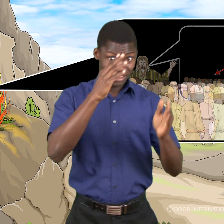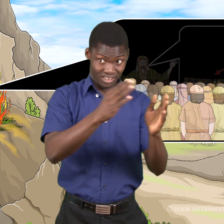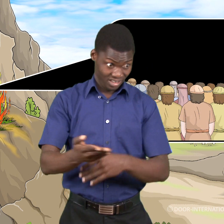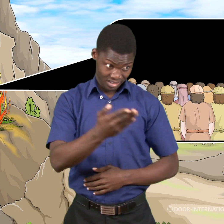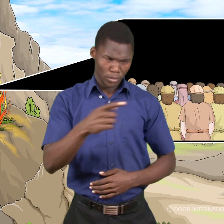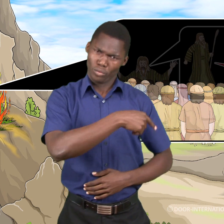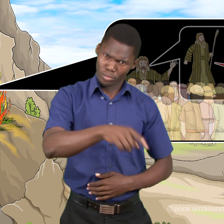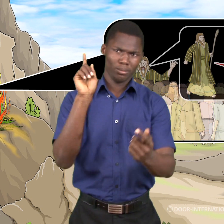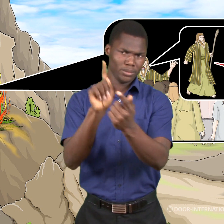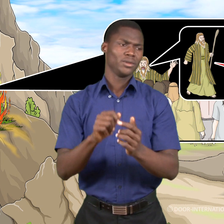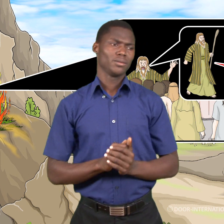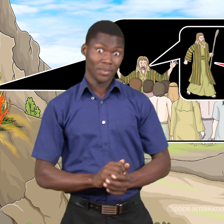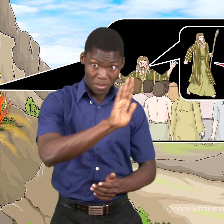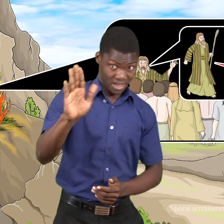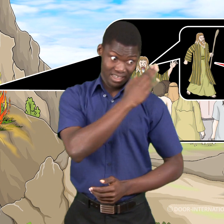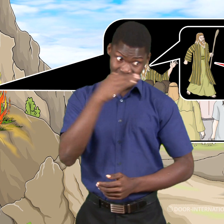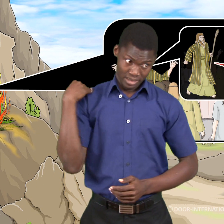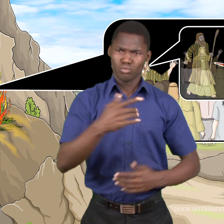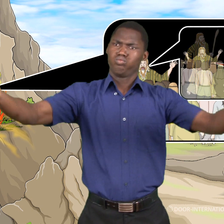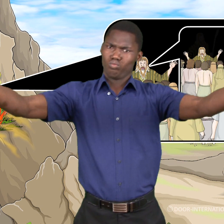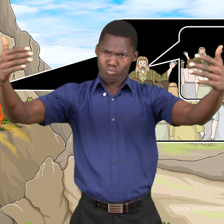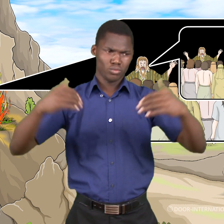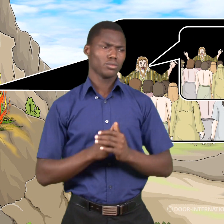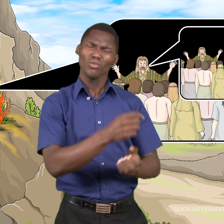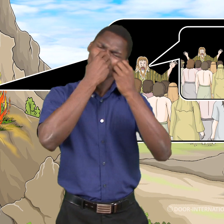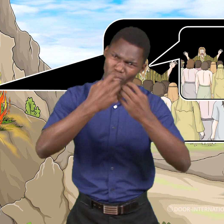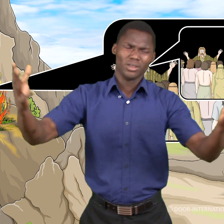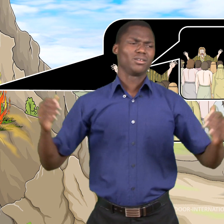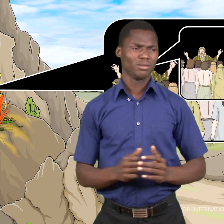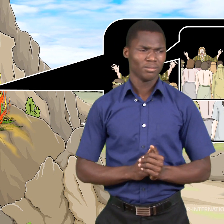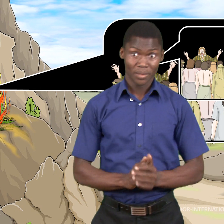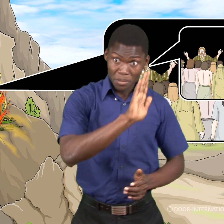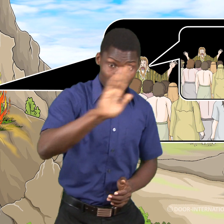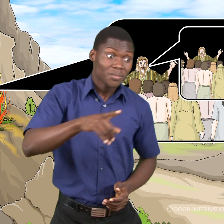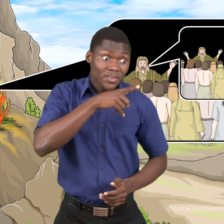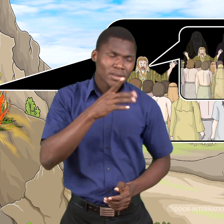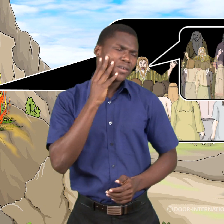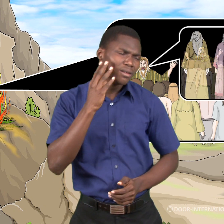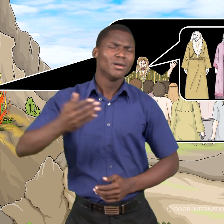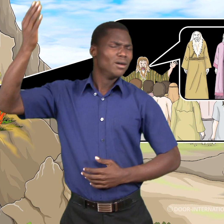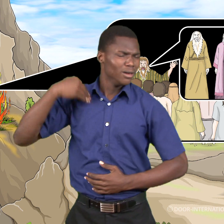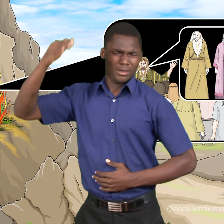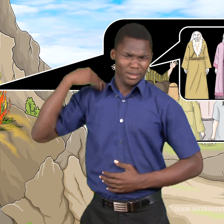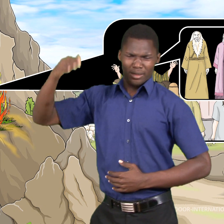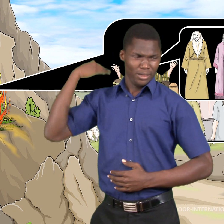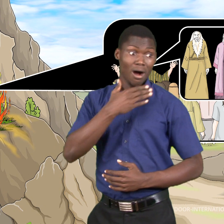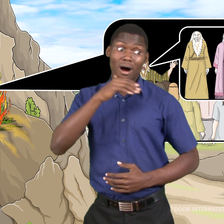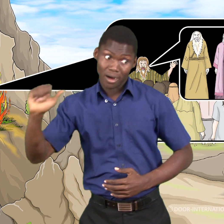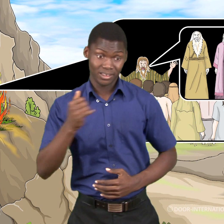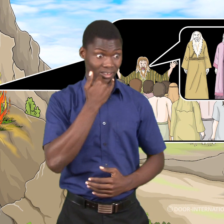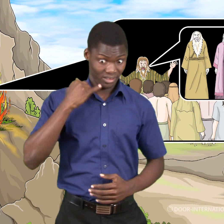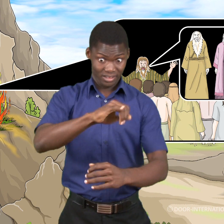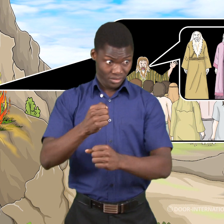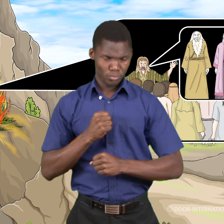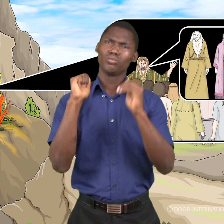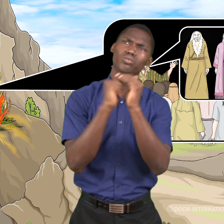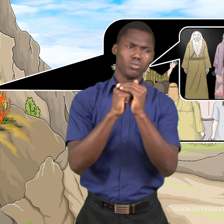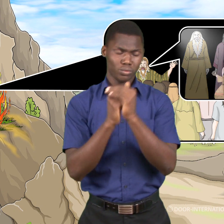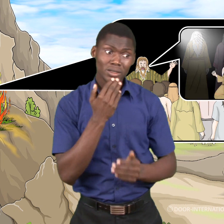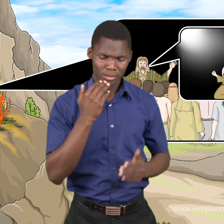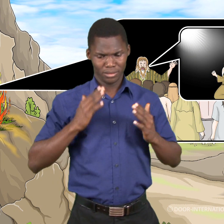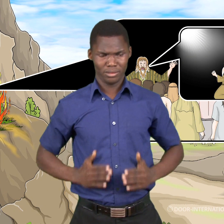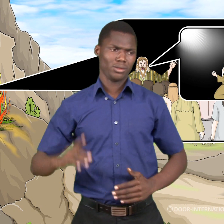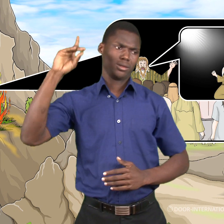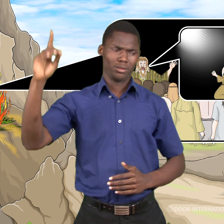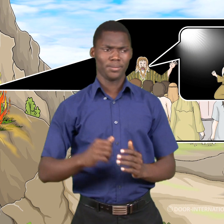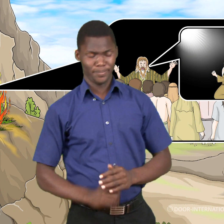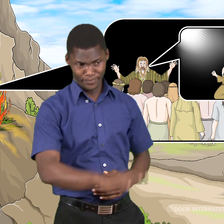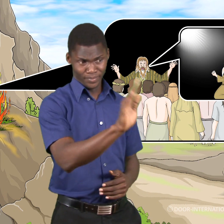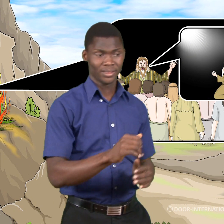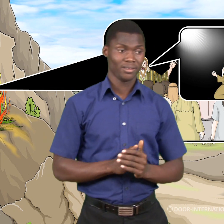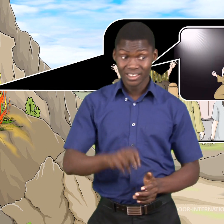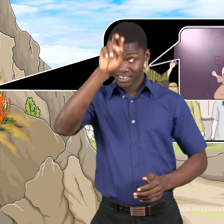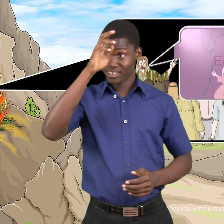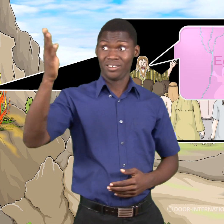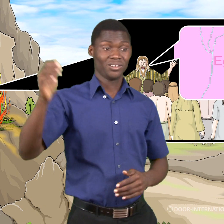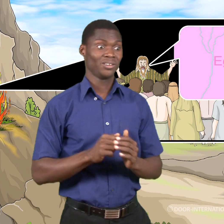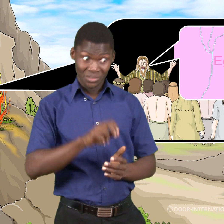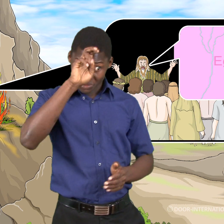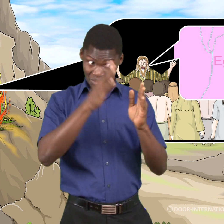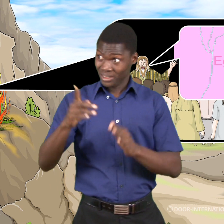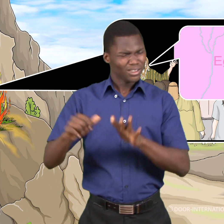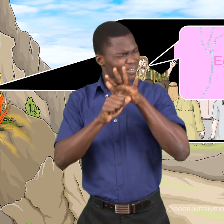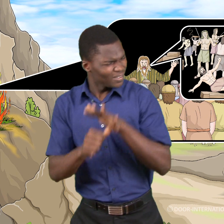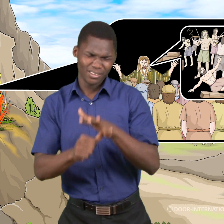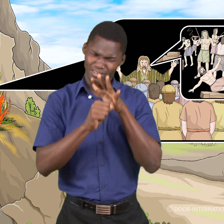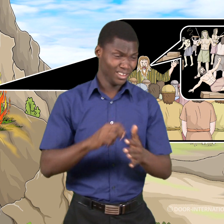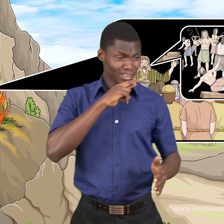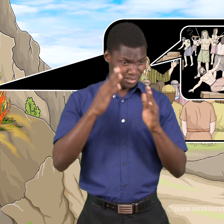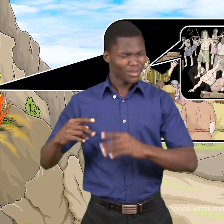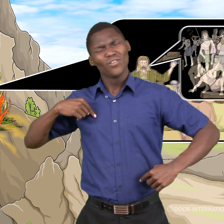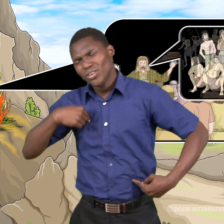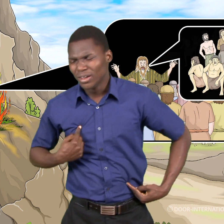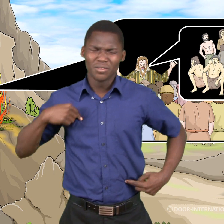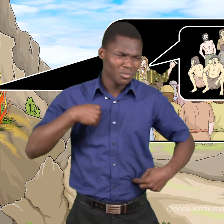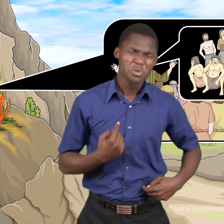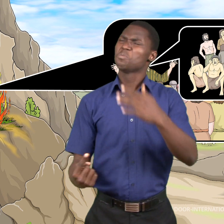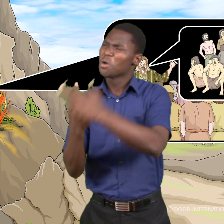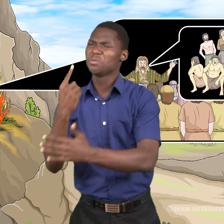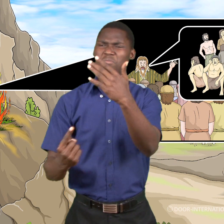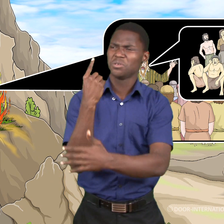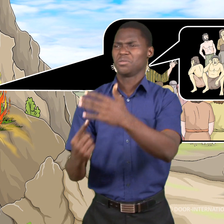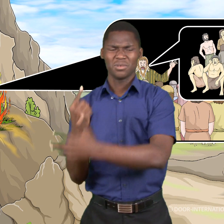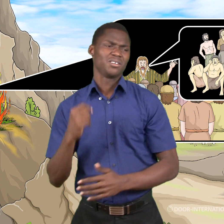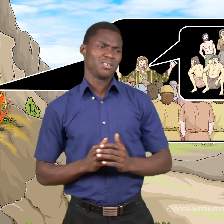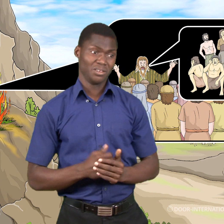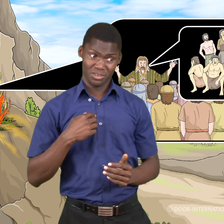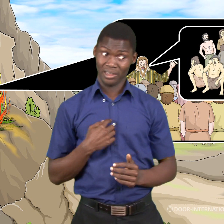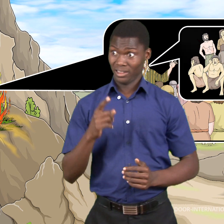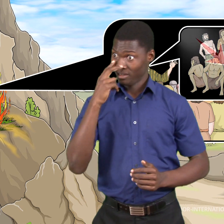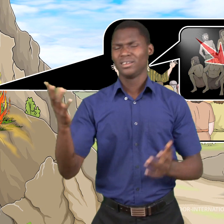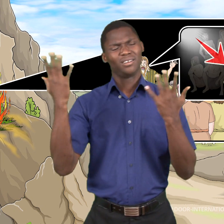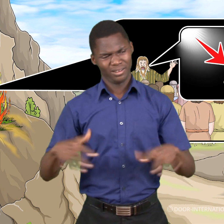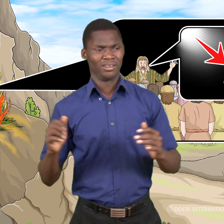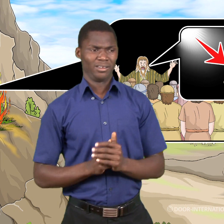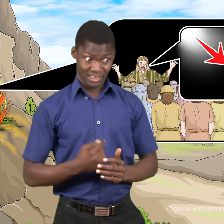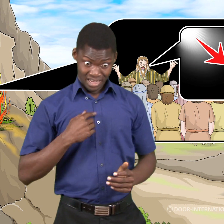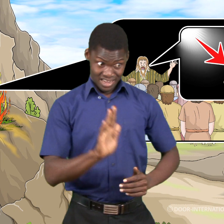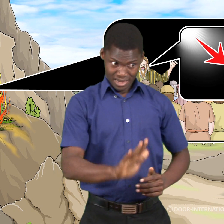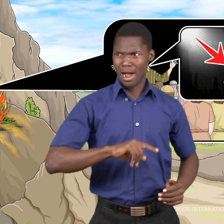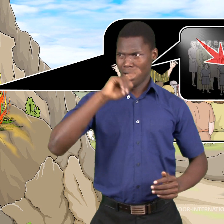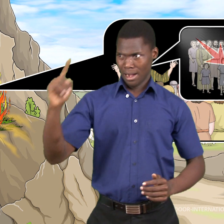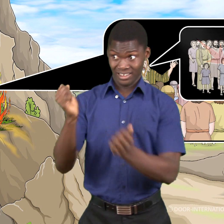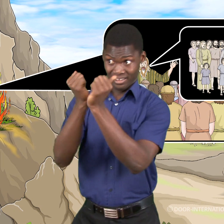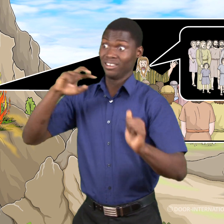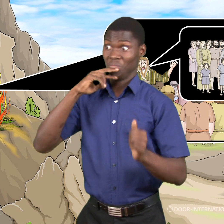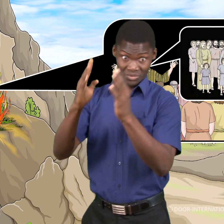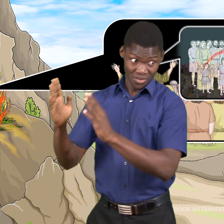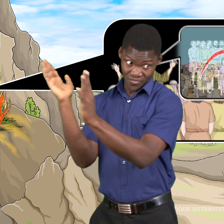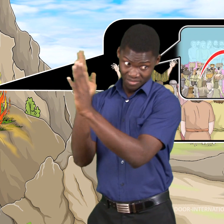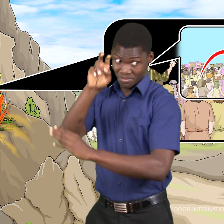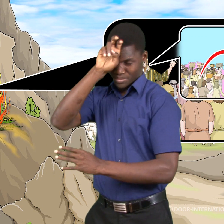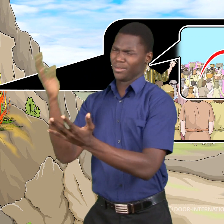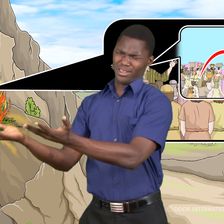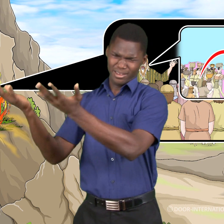Go, assemble the elders of Israel and say to them, ‘The LORD, the God of your fathers—the God of Abraham, Isaac, and Jacob—has appeared to me and said: I have surely attended to you and have seen what has been done to you in Egypt.